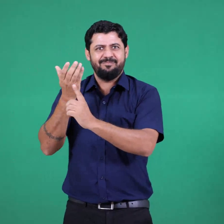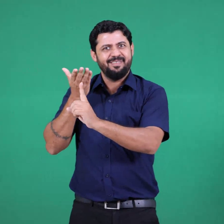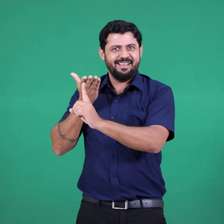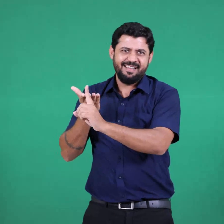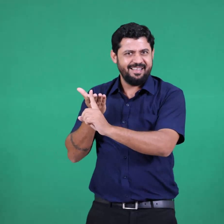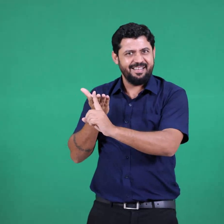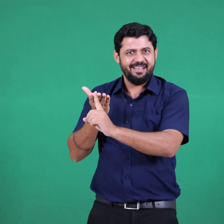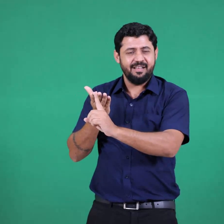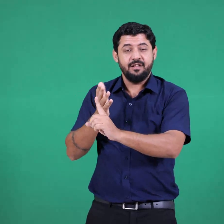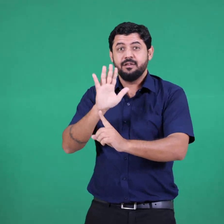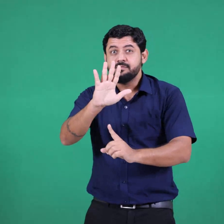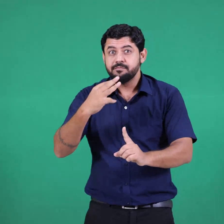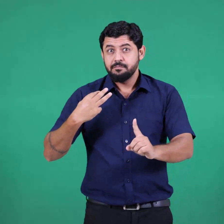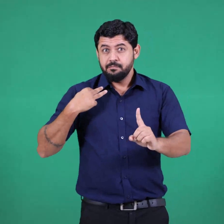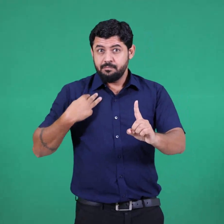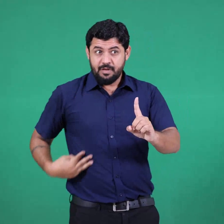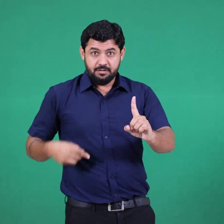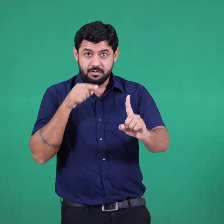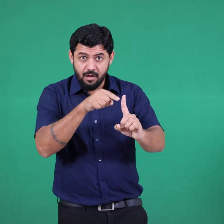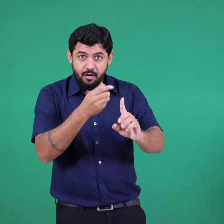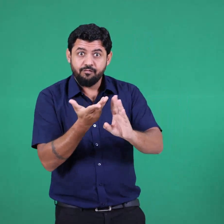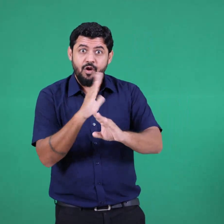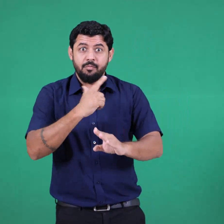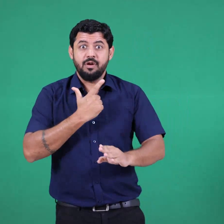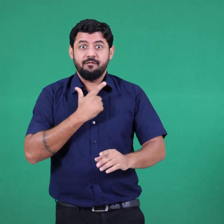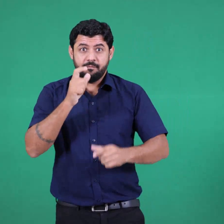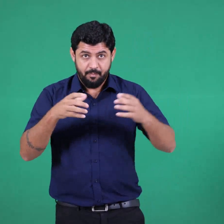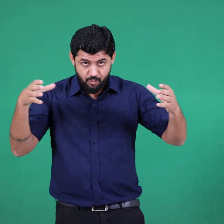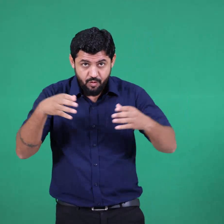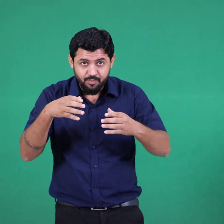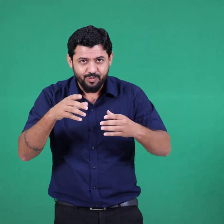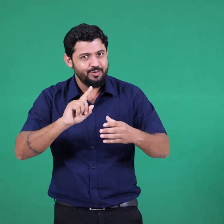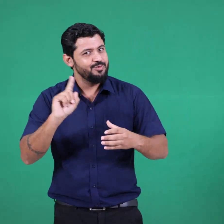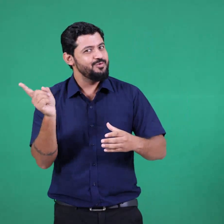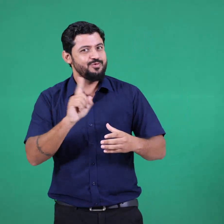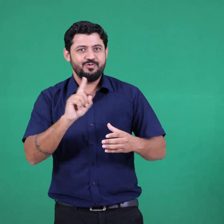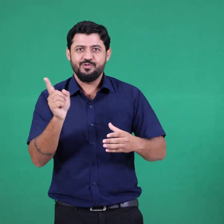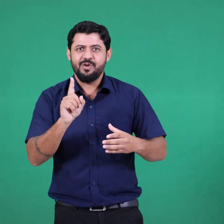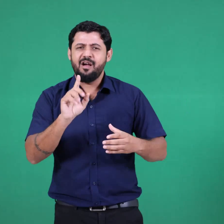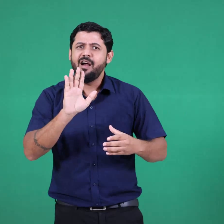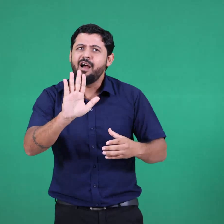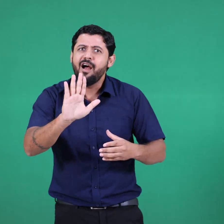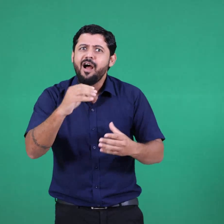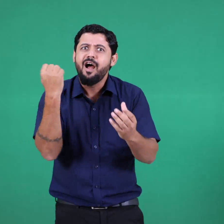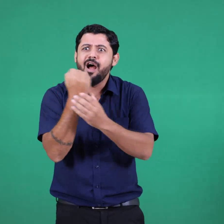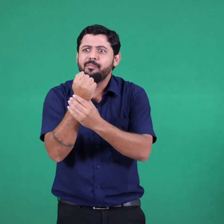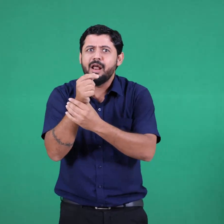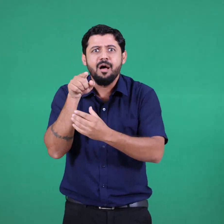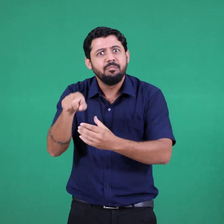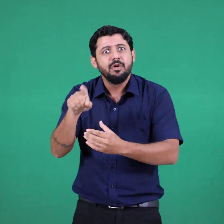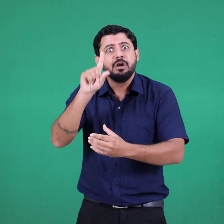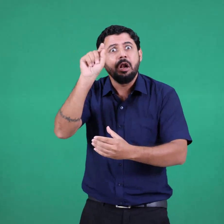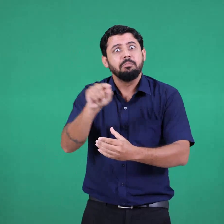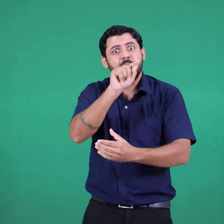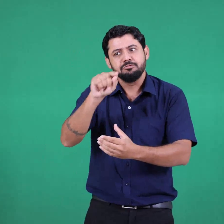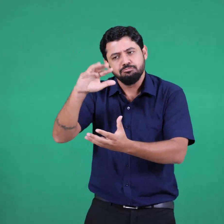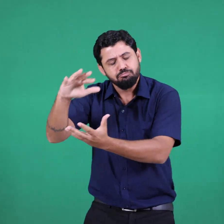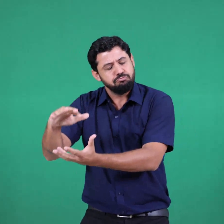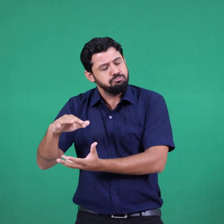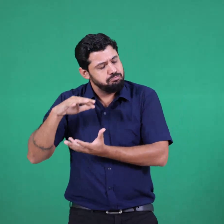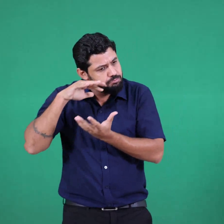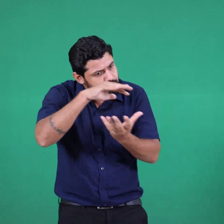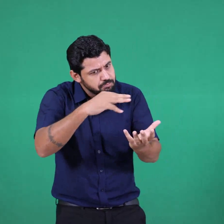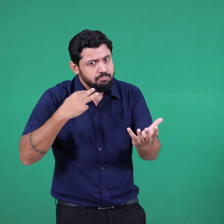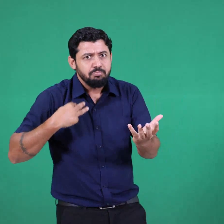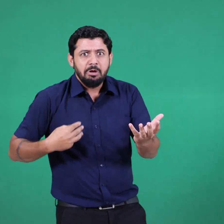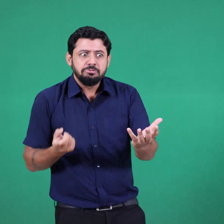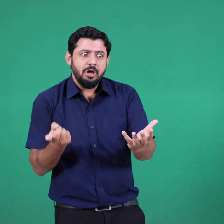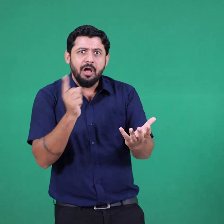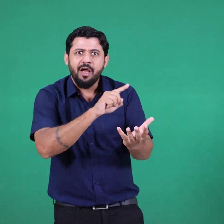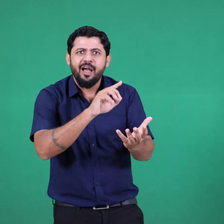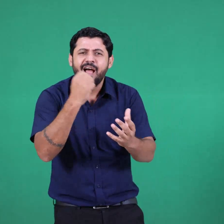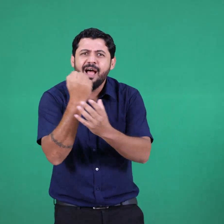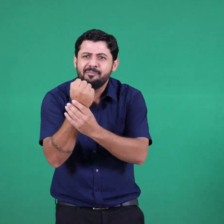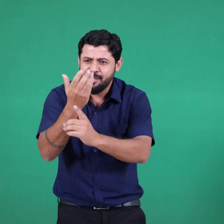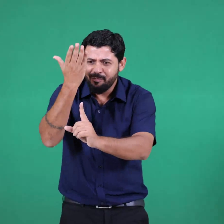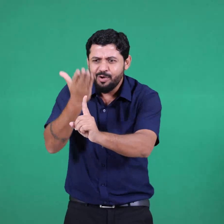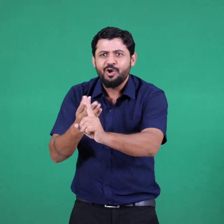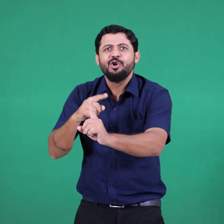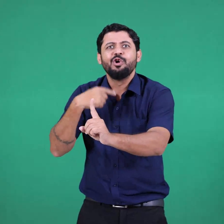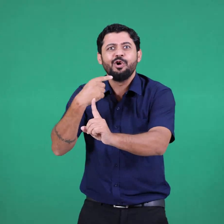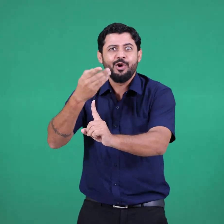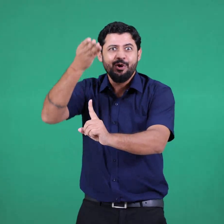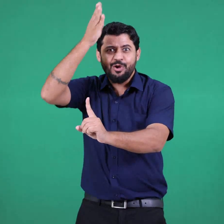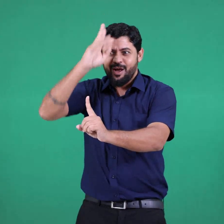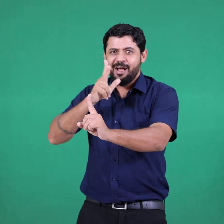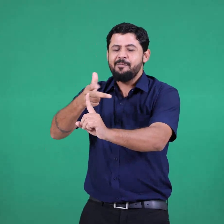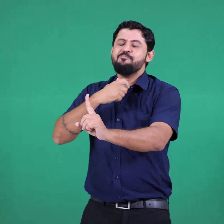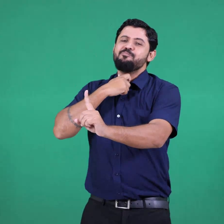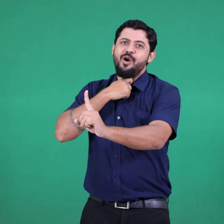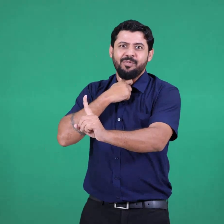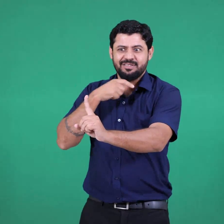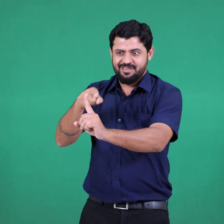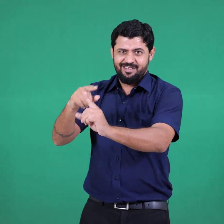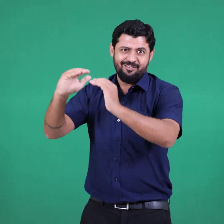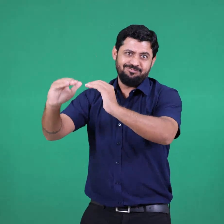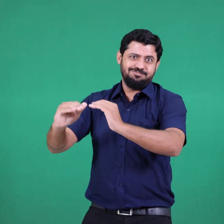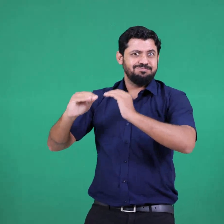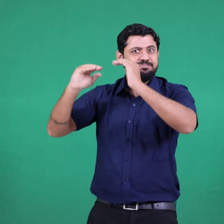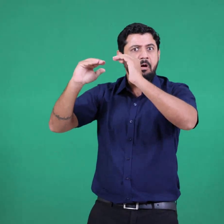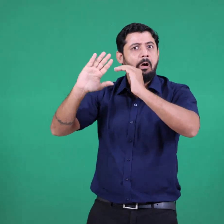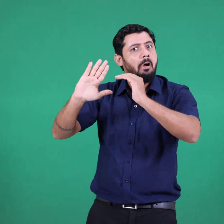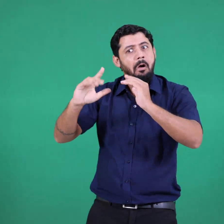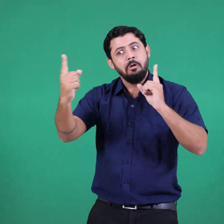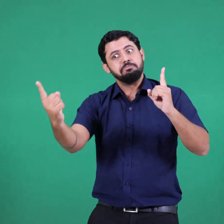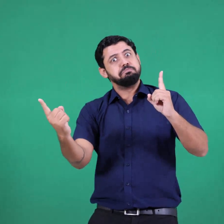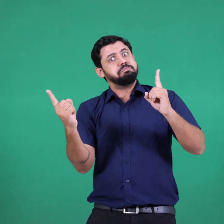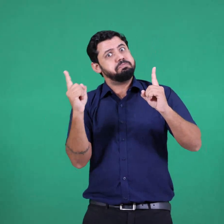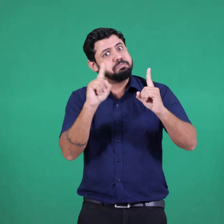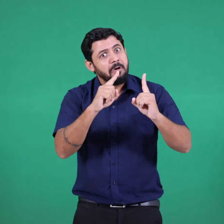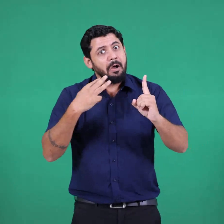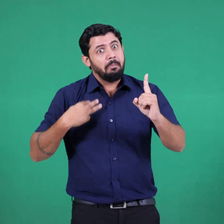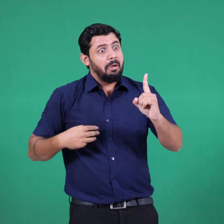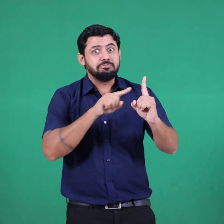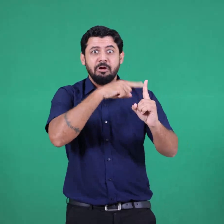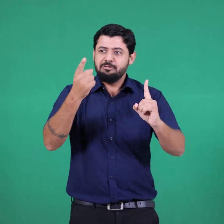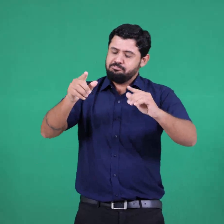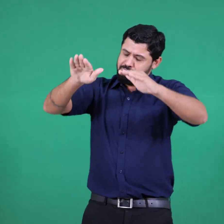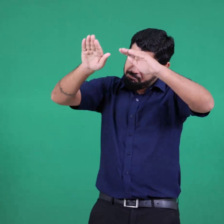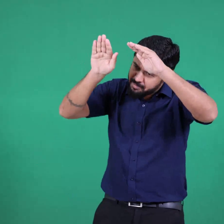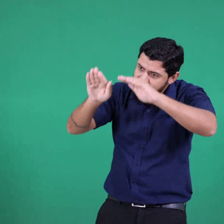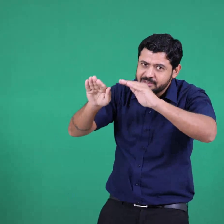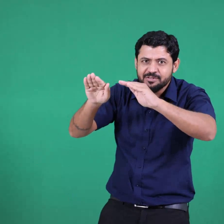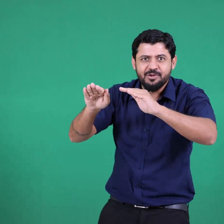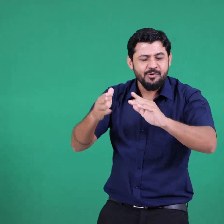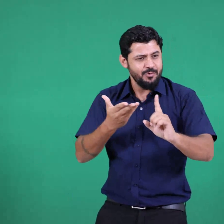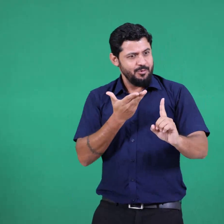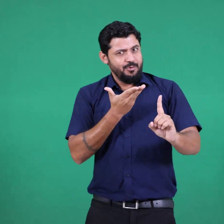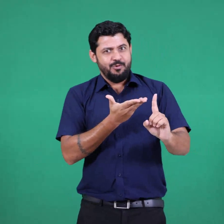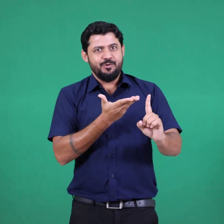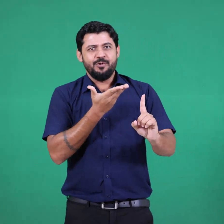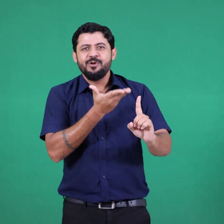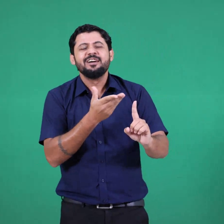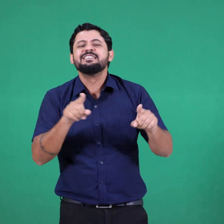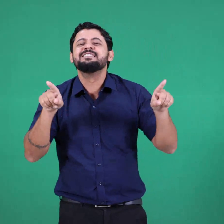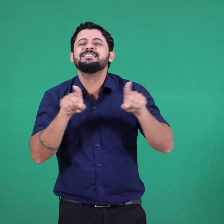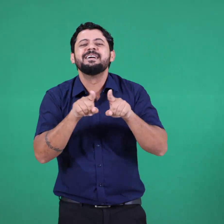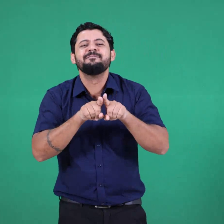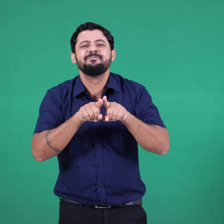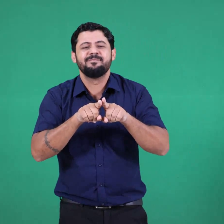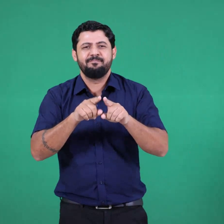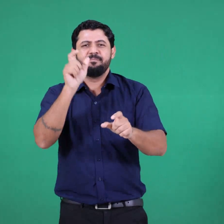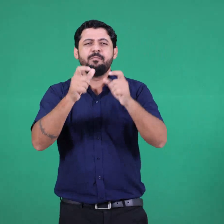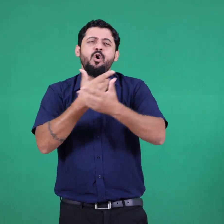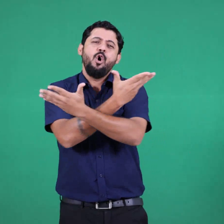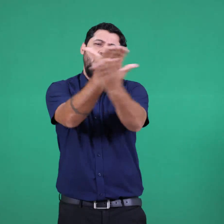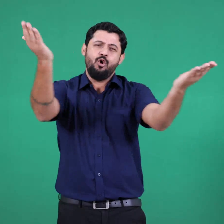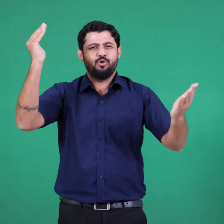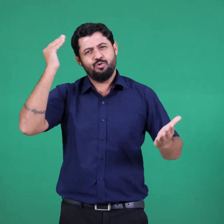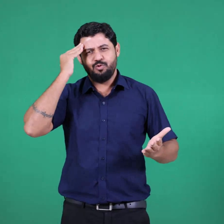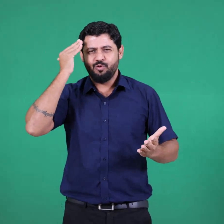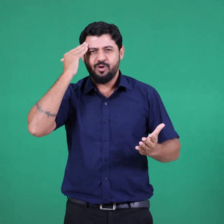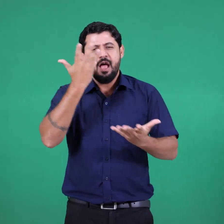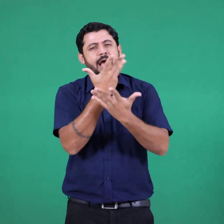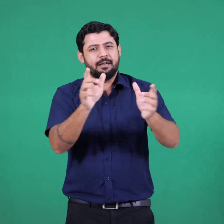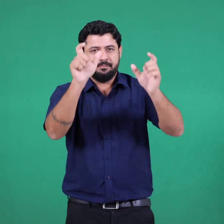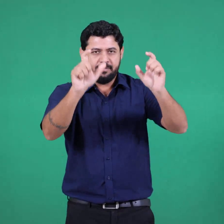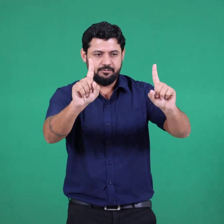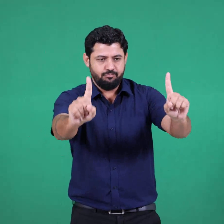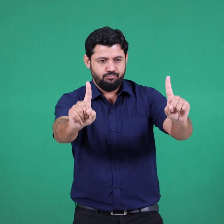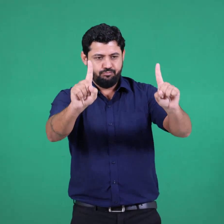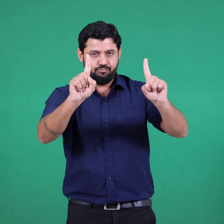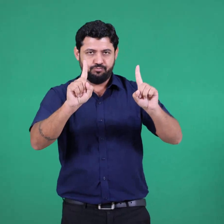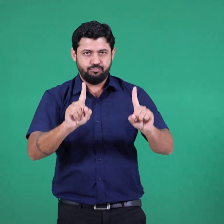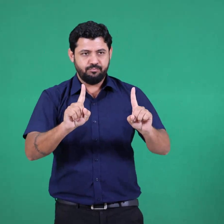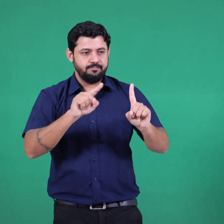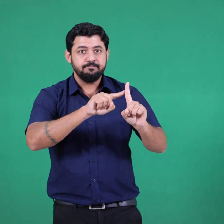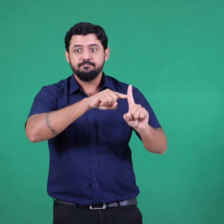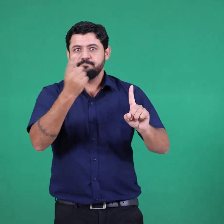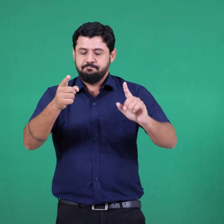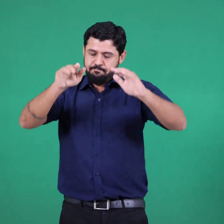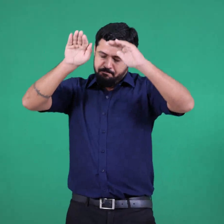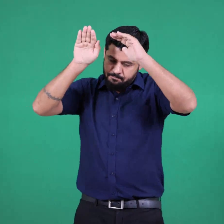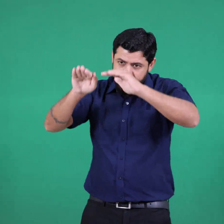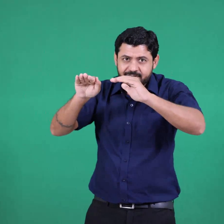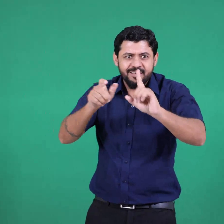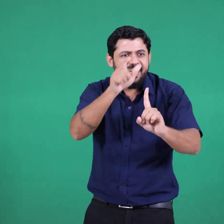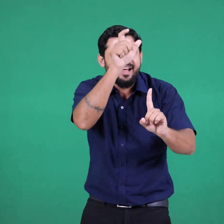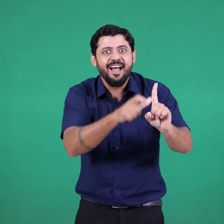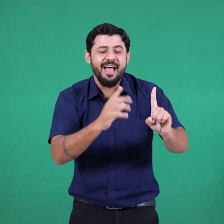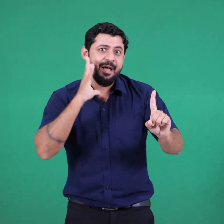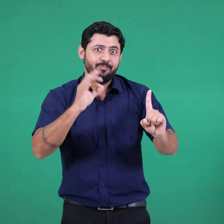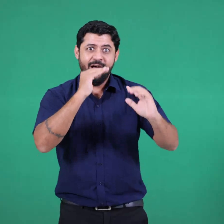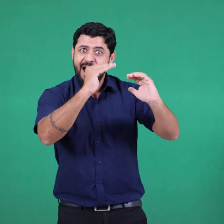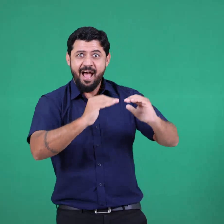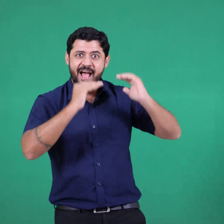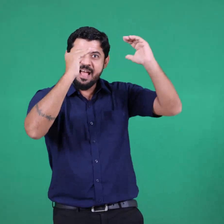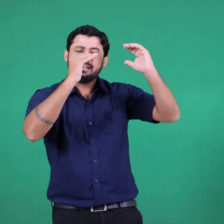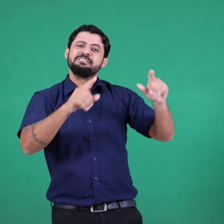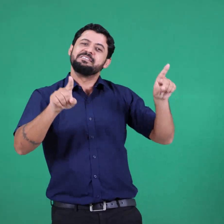But Melchizedek, who did not trace his descent from Levi, collected a tenth from Abraham and blessed him who had the promises.